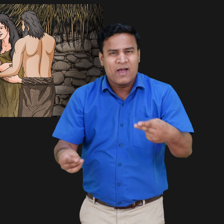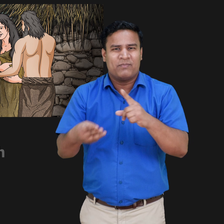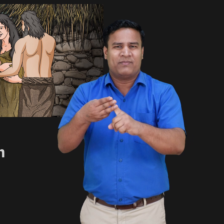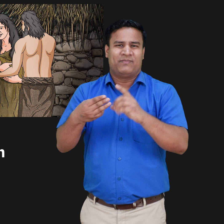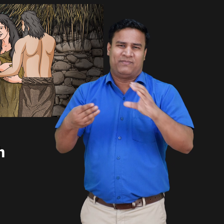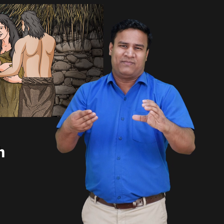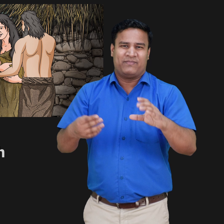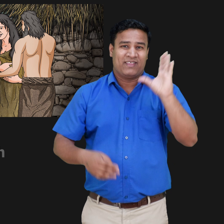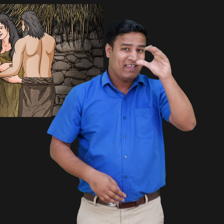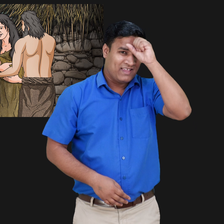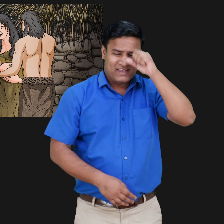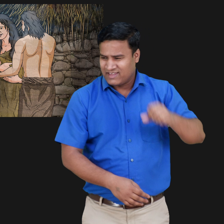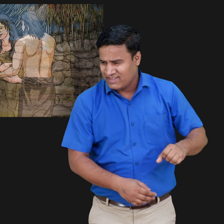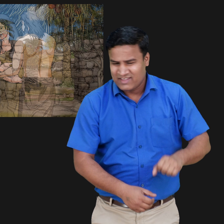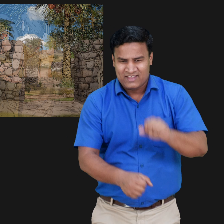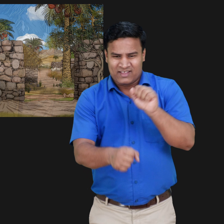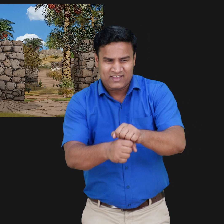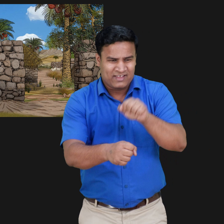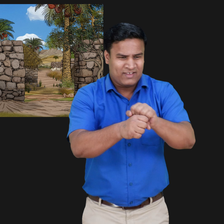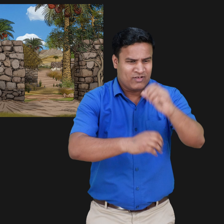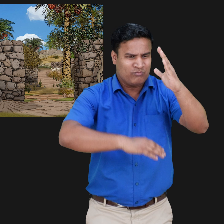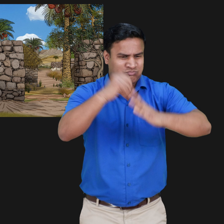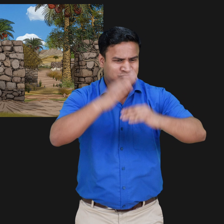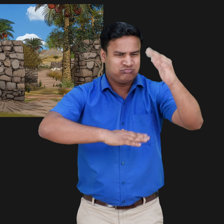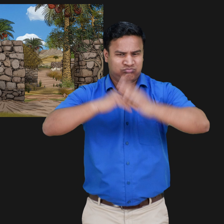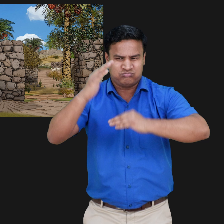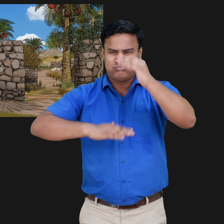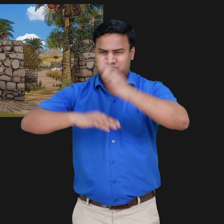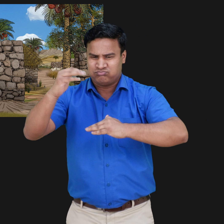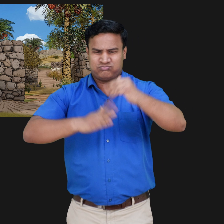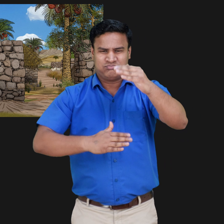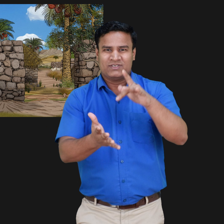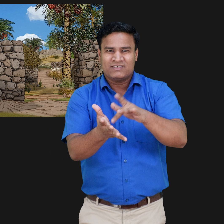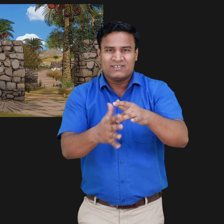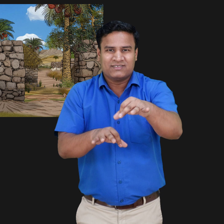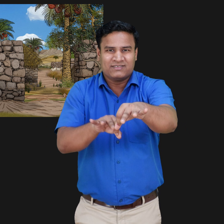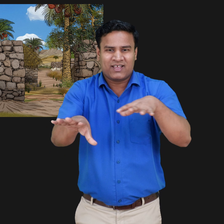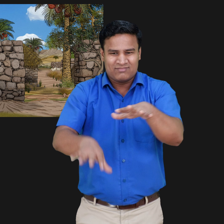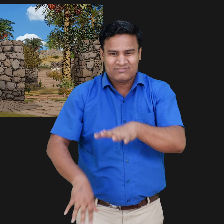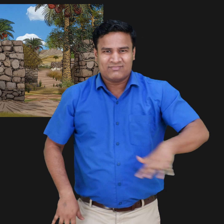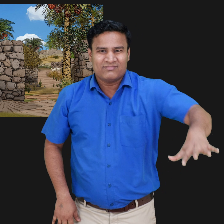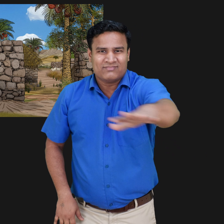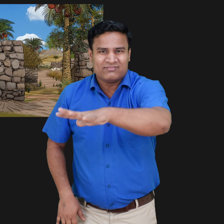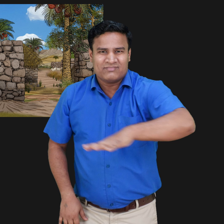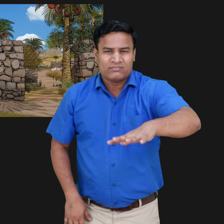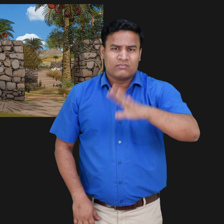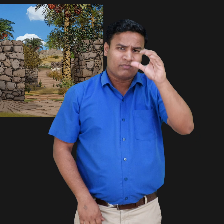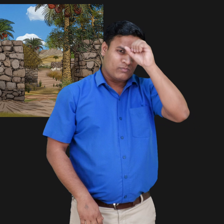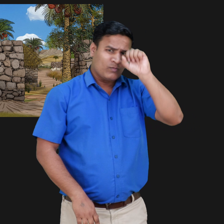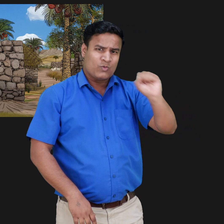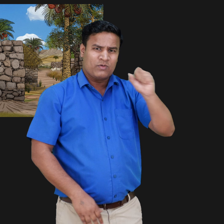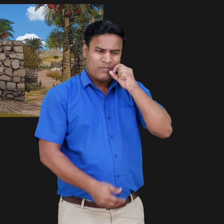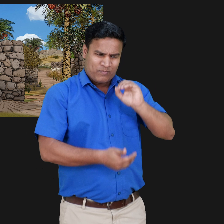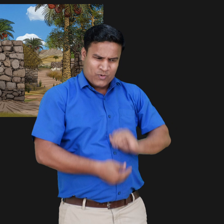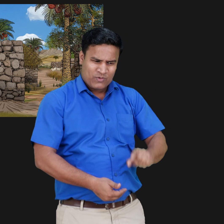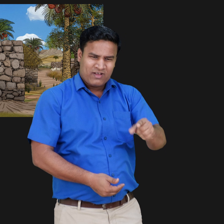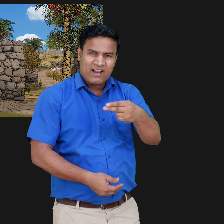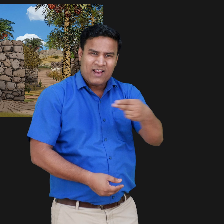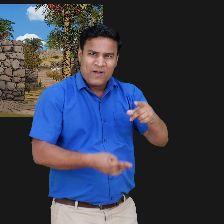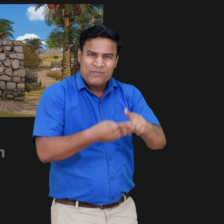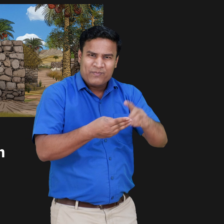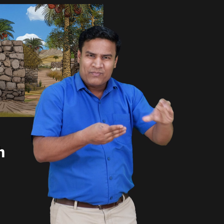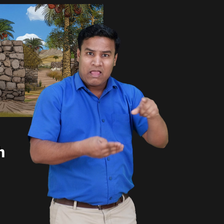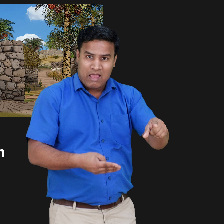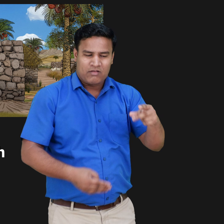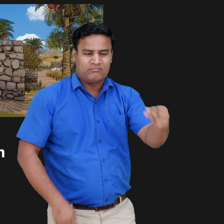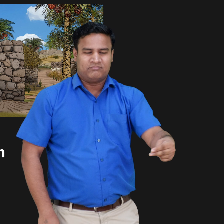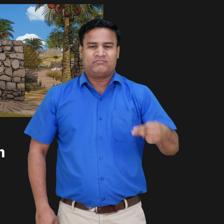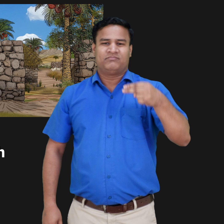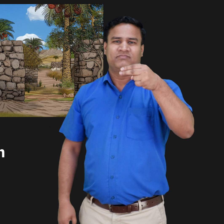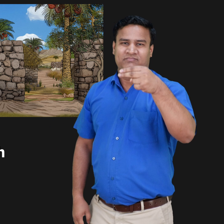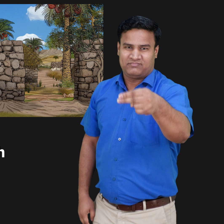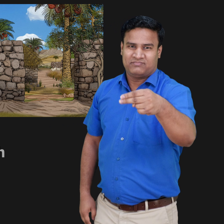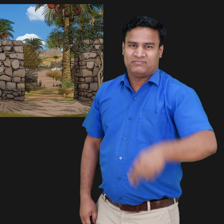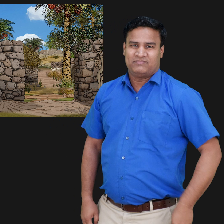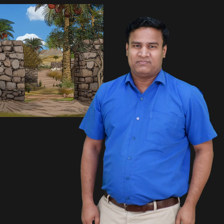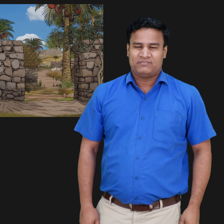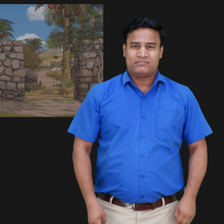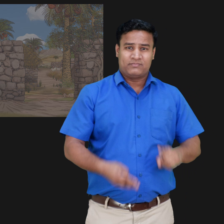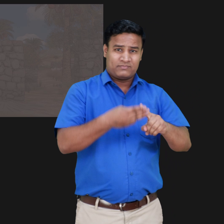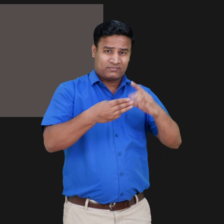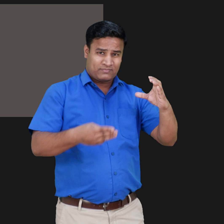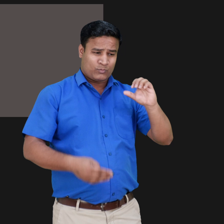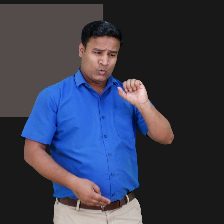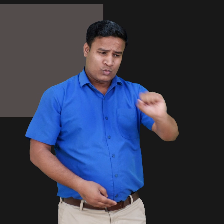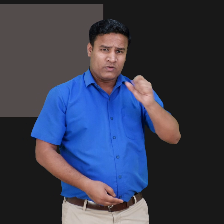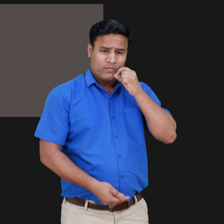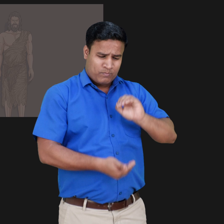Then Cain built a city and named it after his son Enoch.